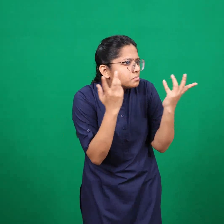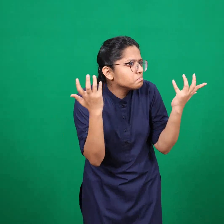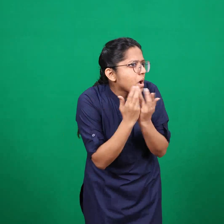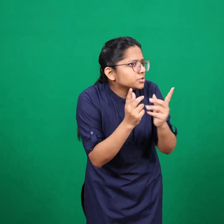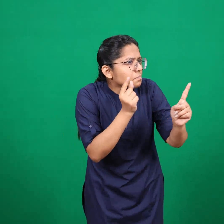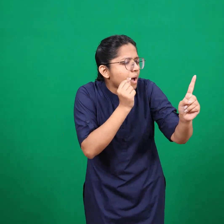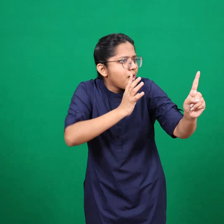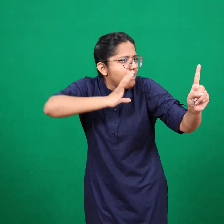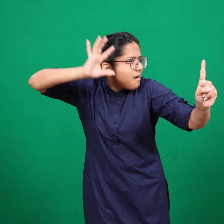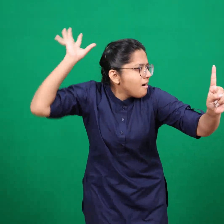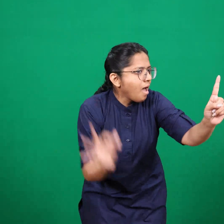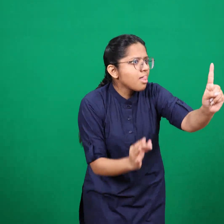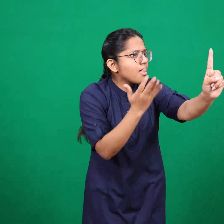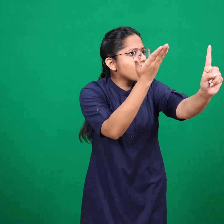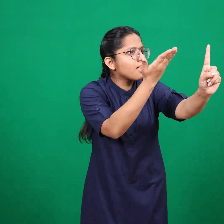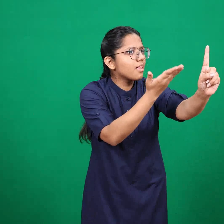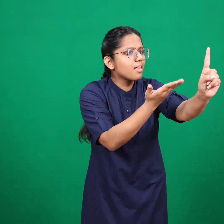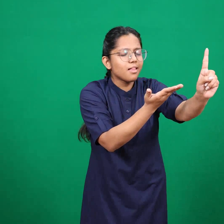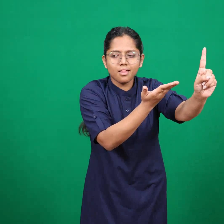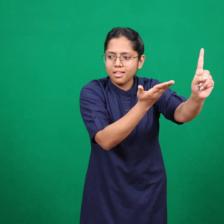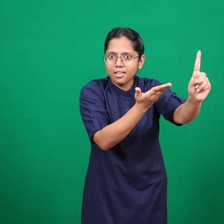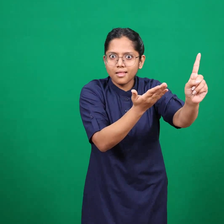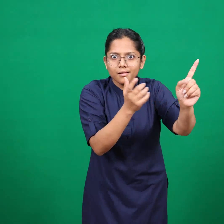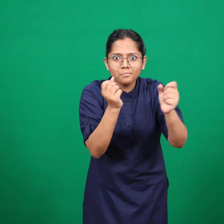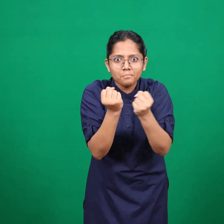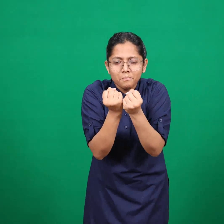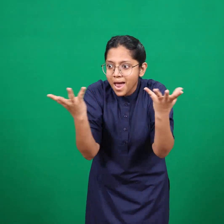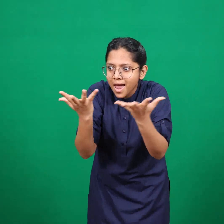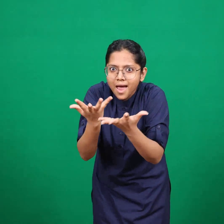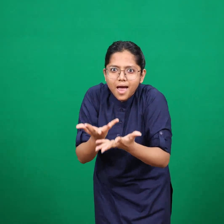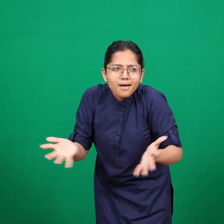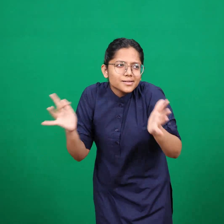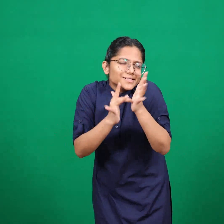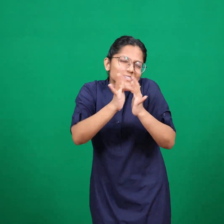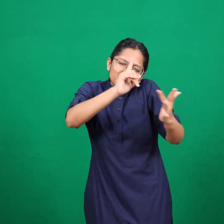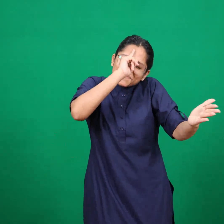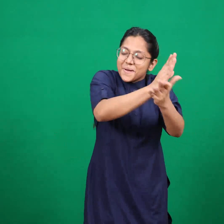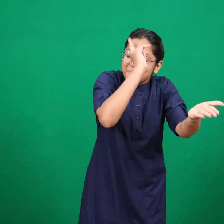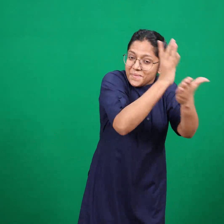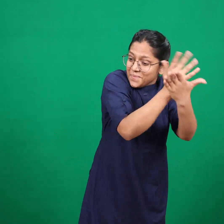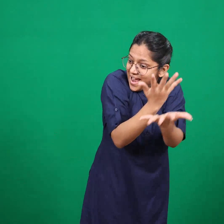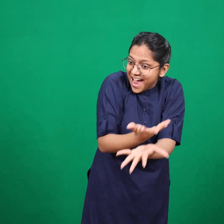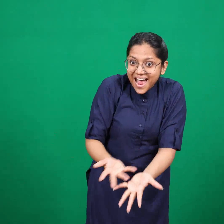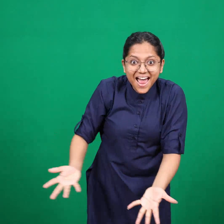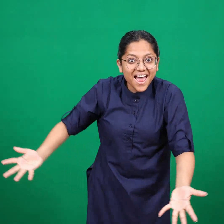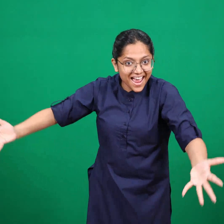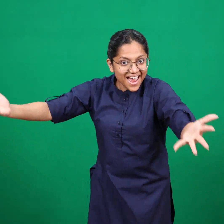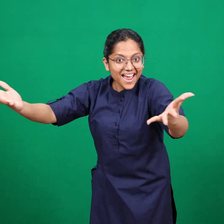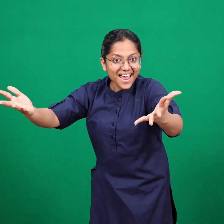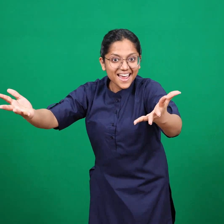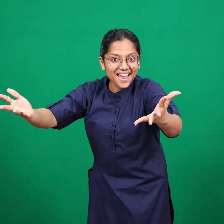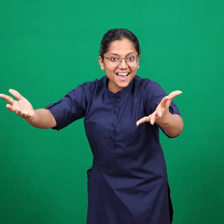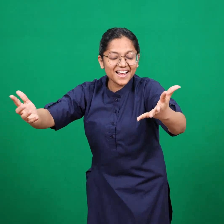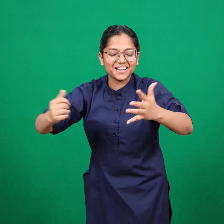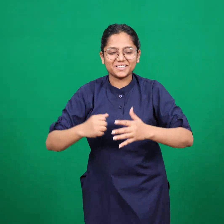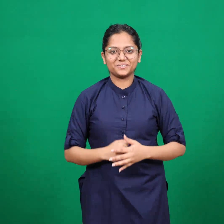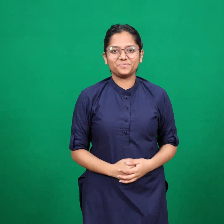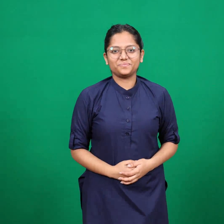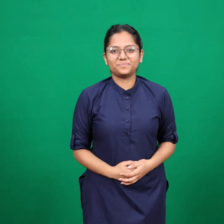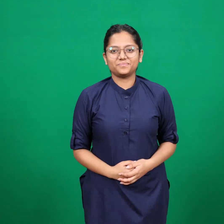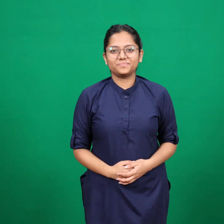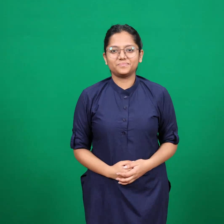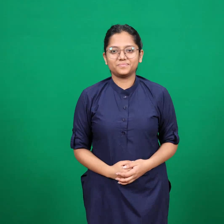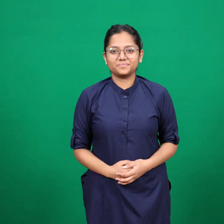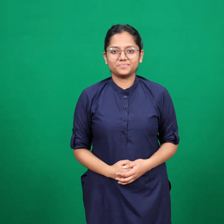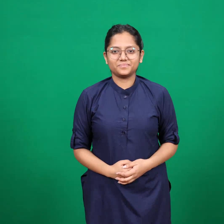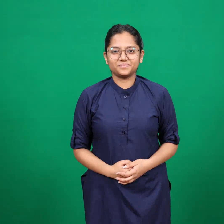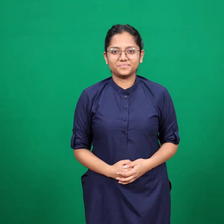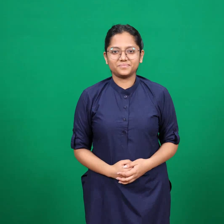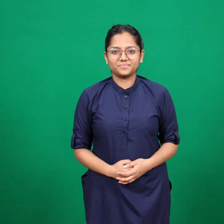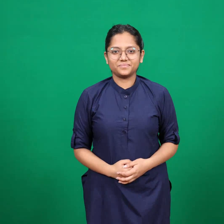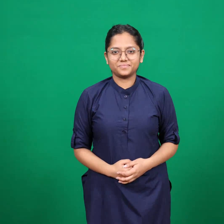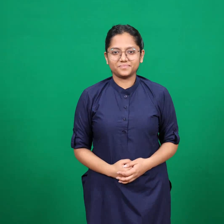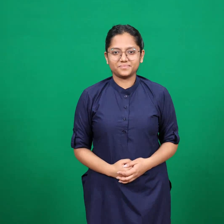And many in that place believed in Jesus.